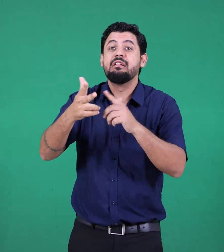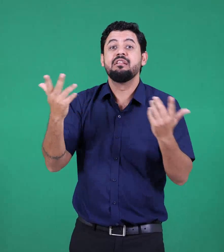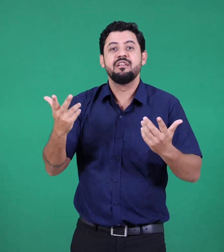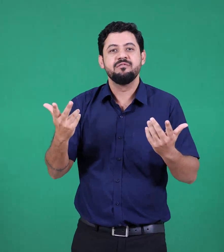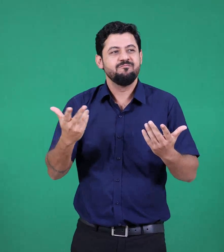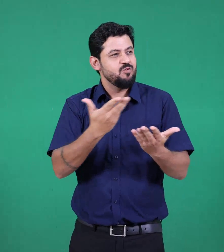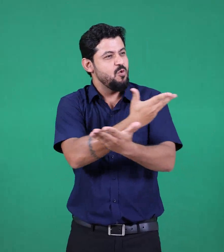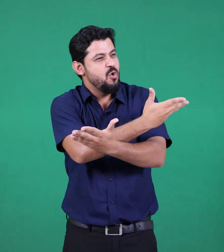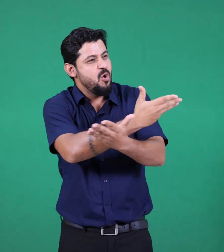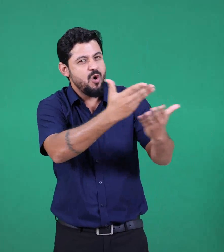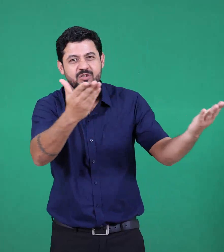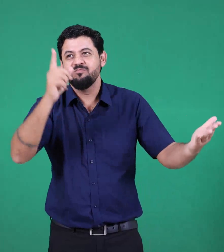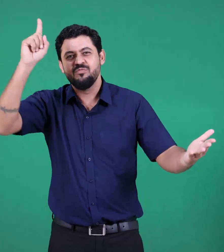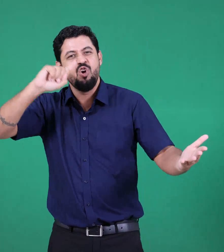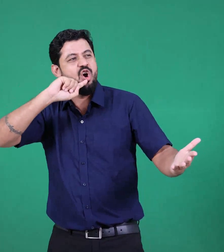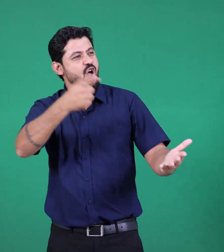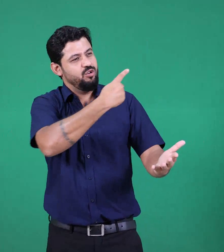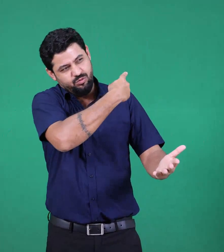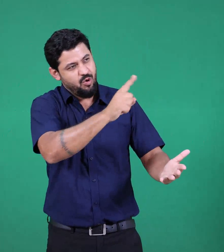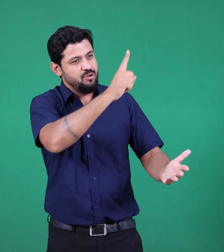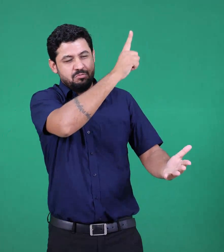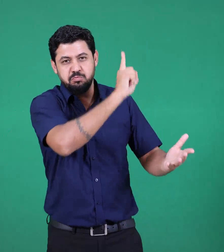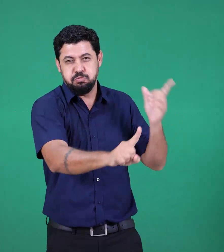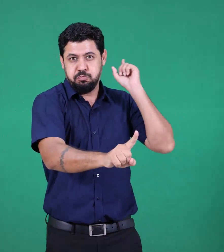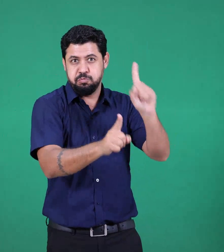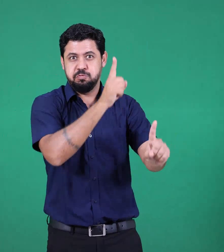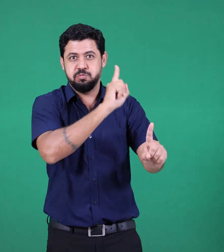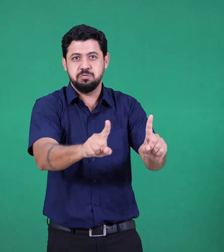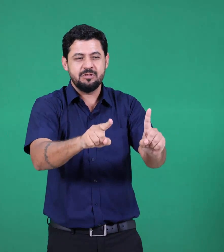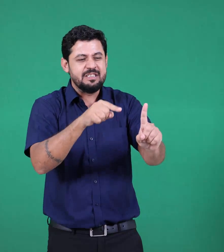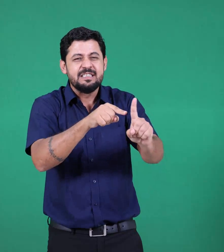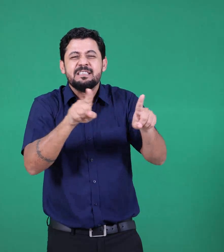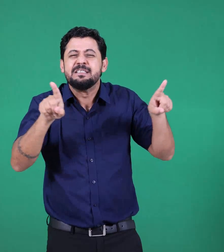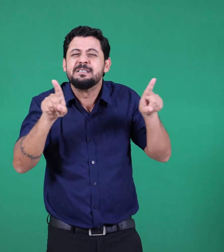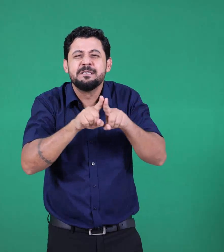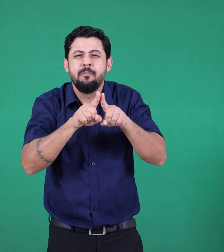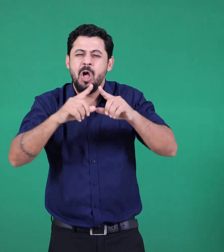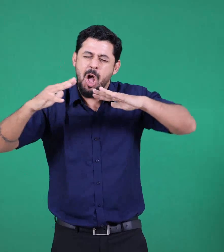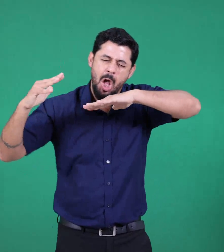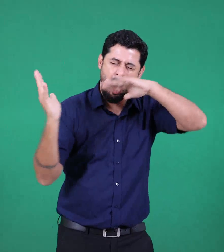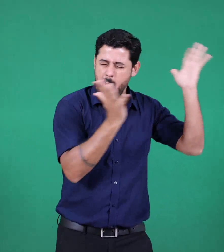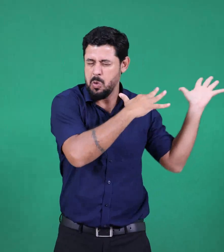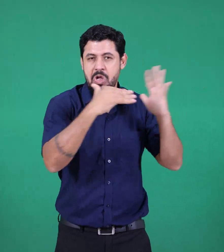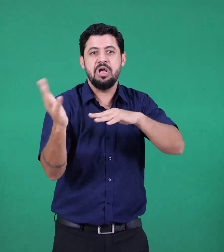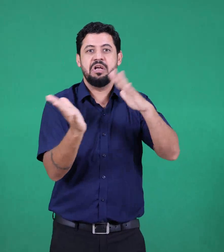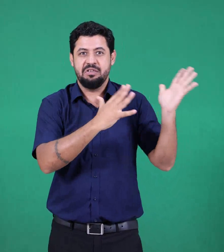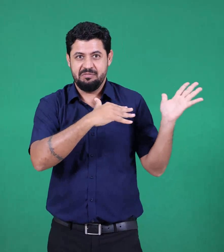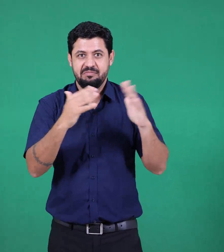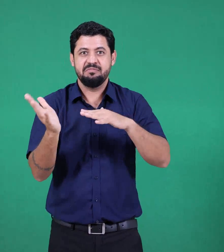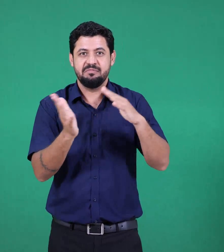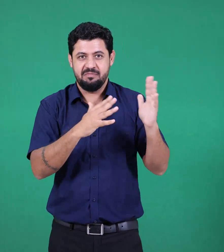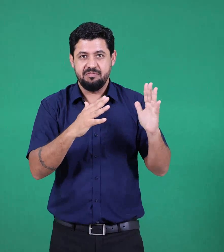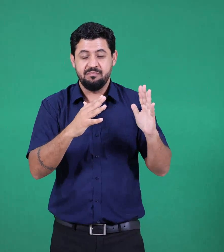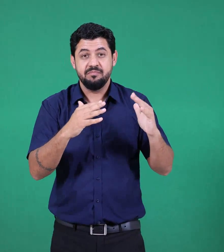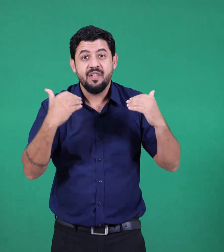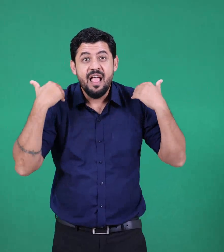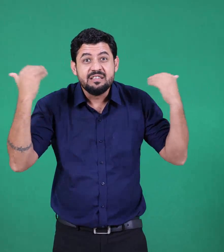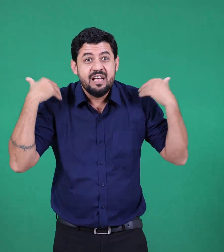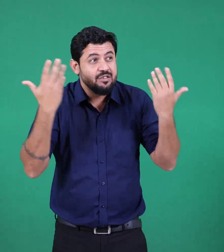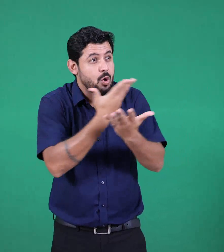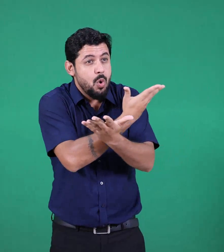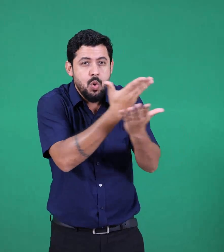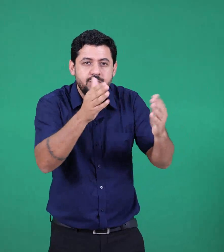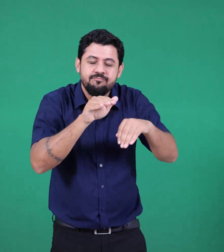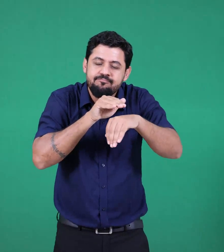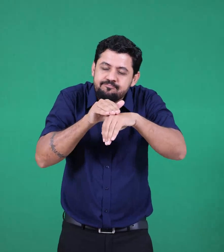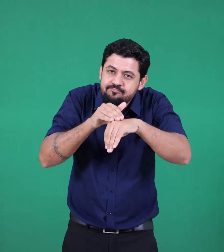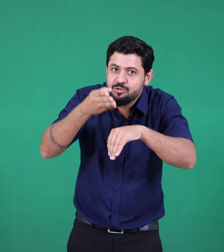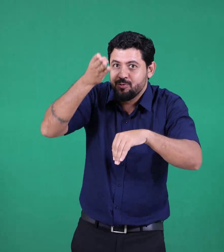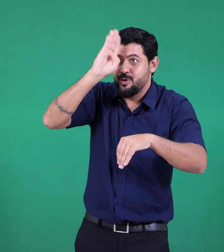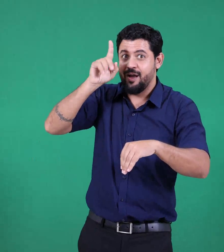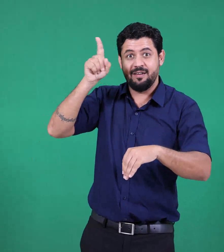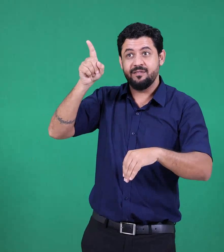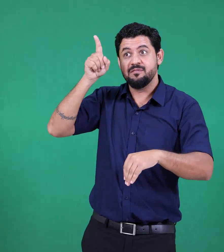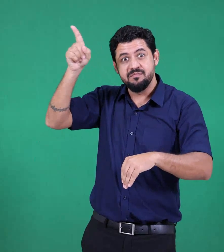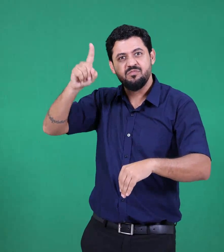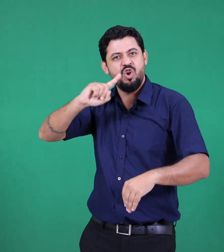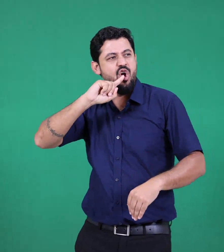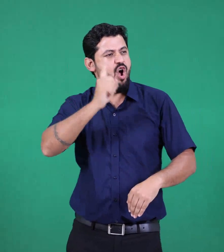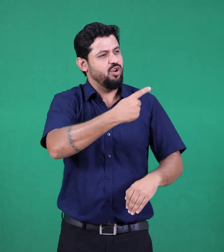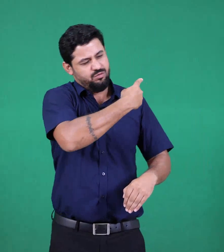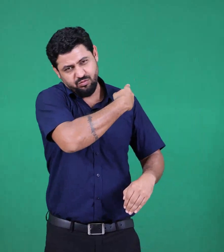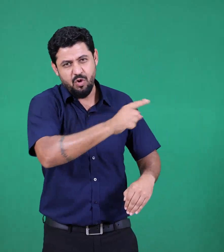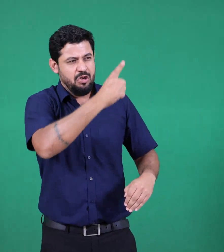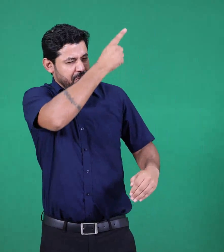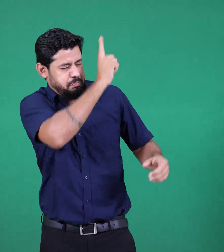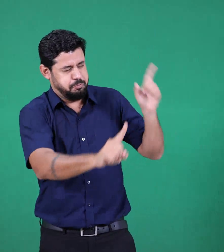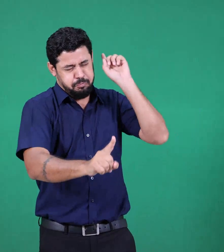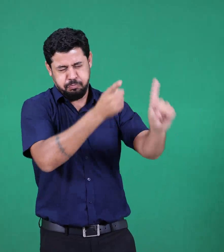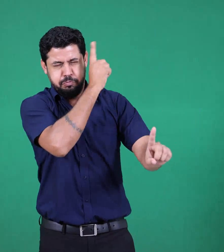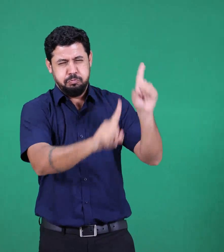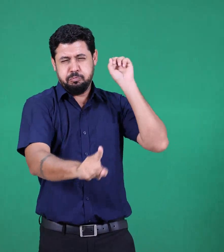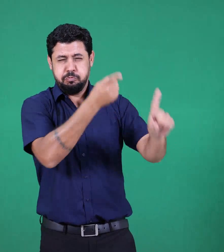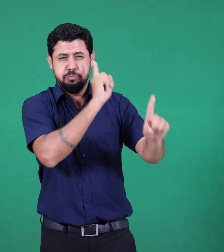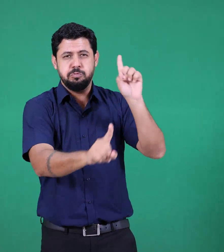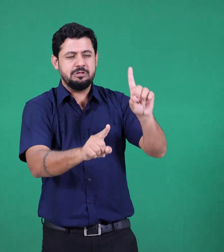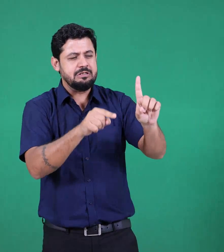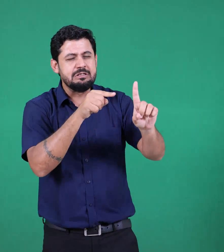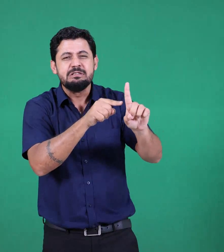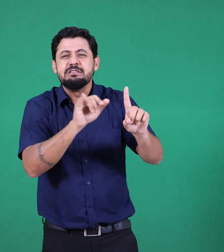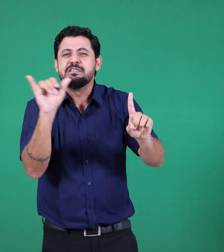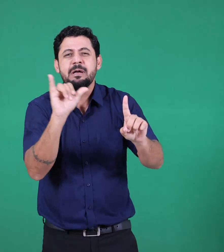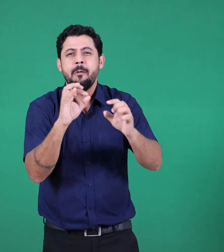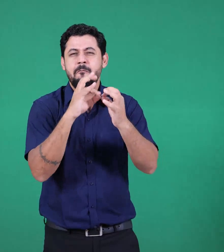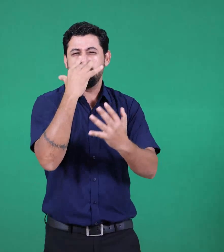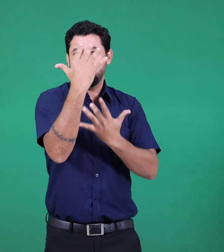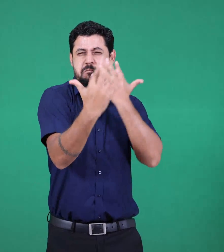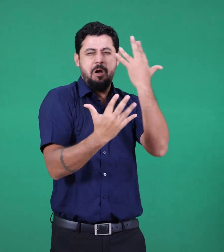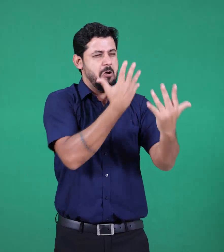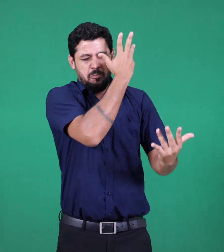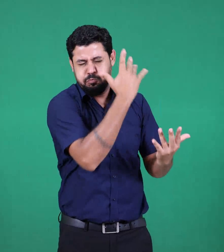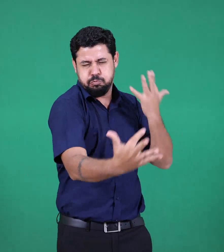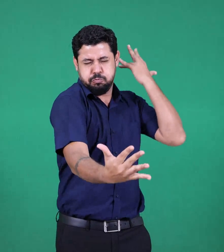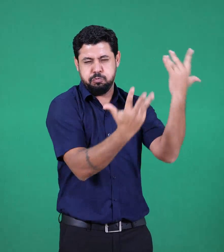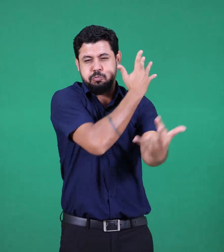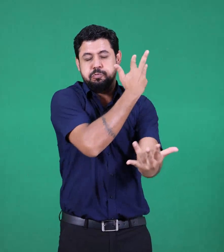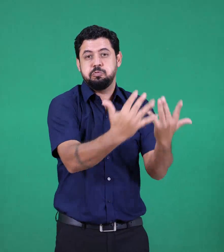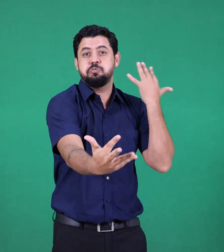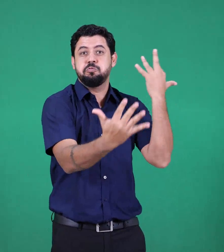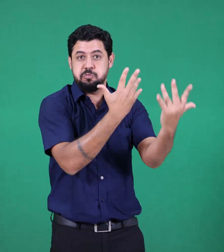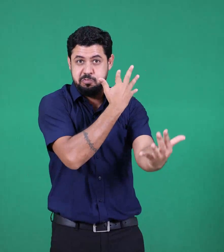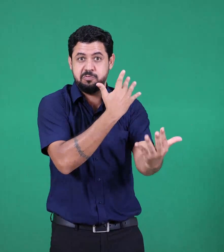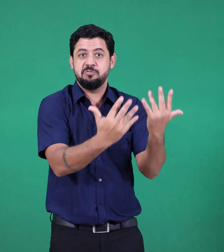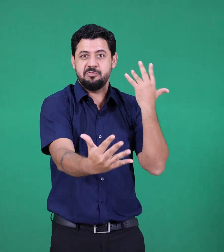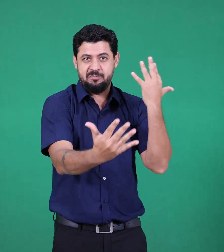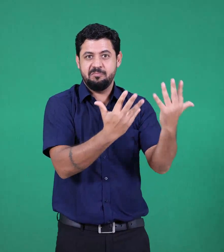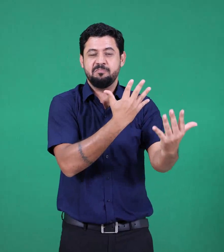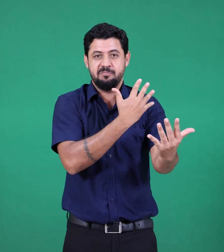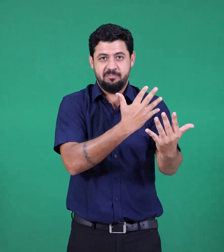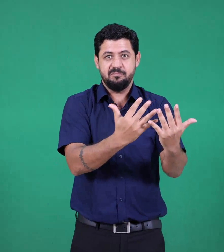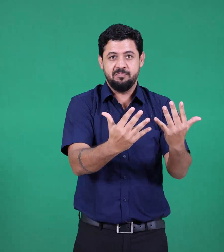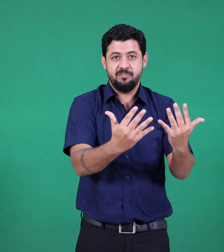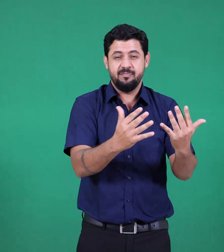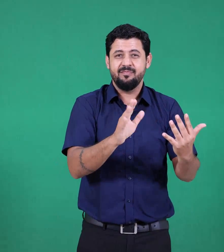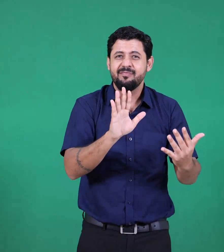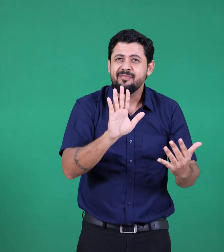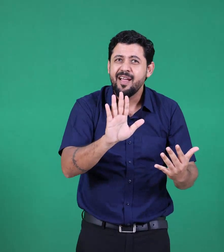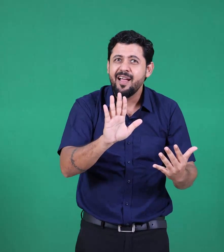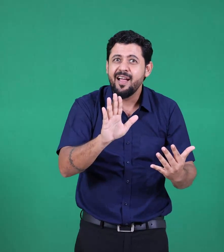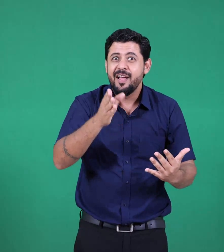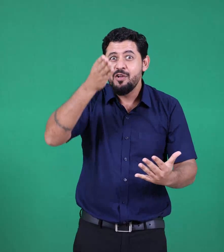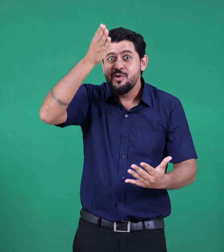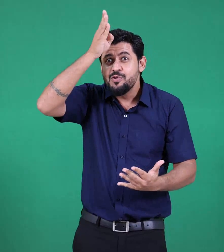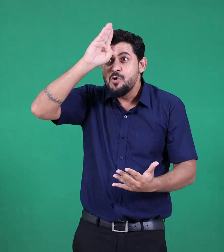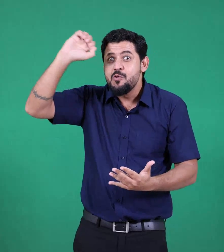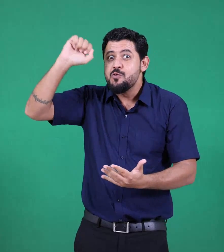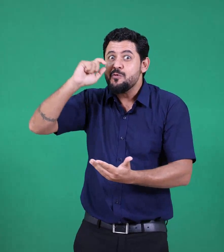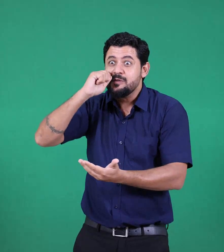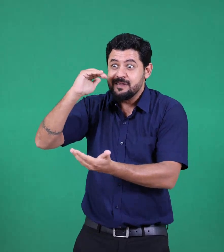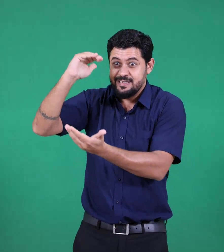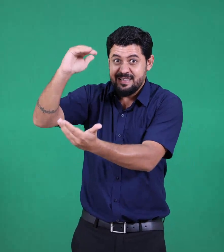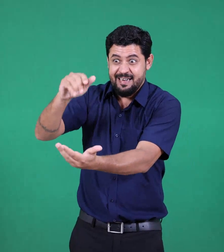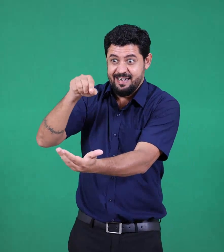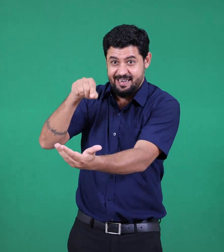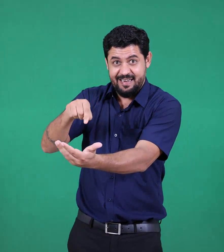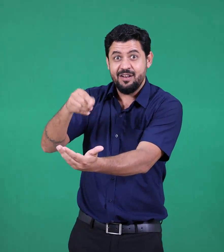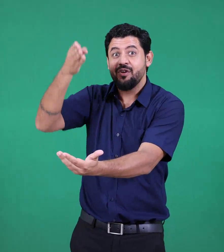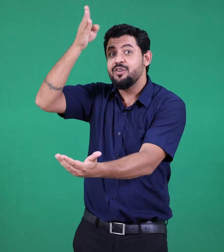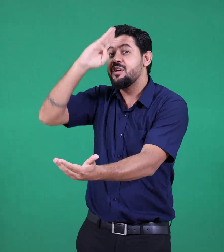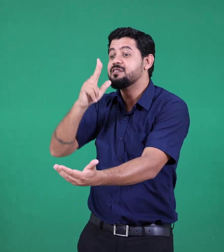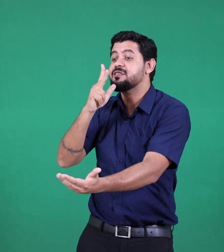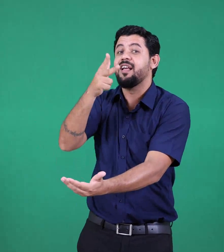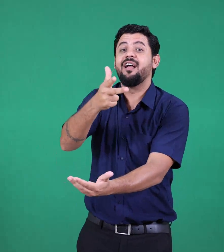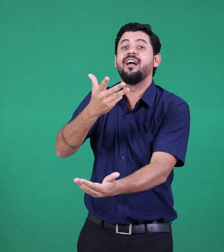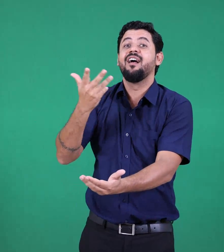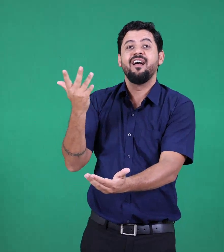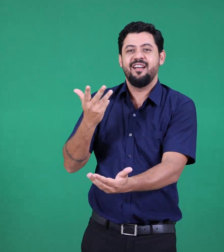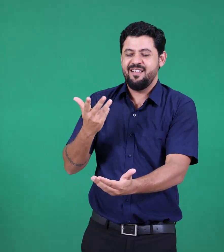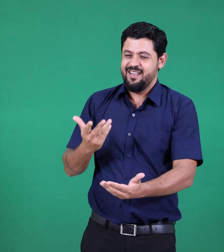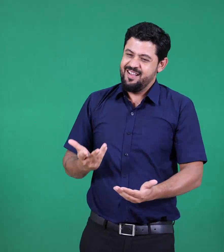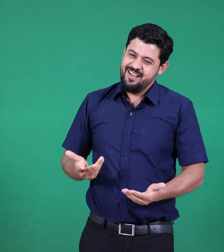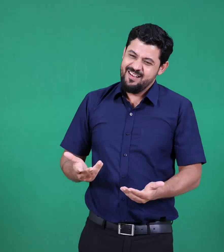Now about the angels He says: "He makes His angels winds, His servants flames of fire."